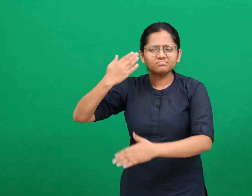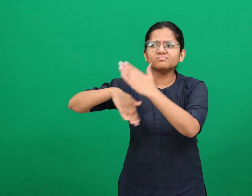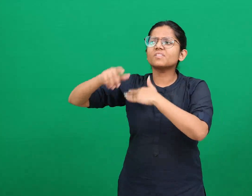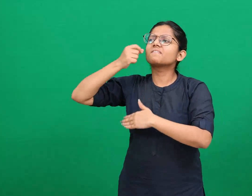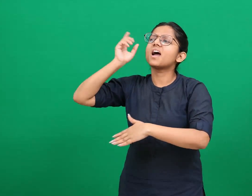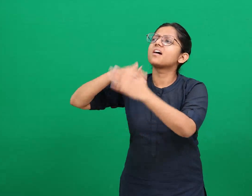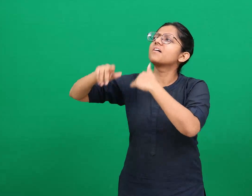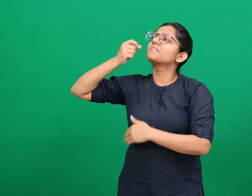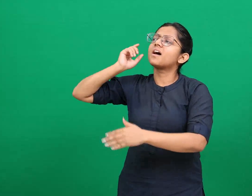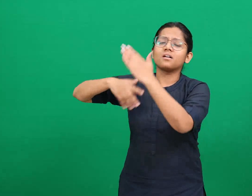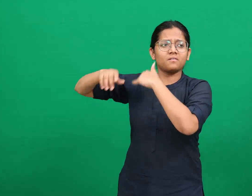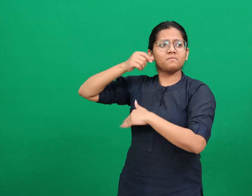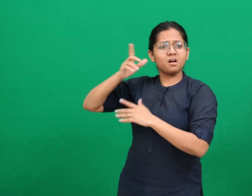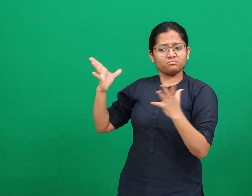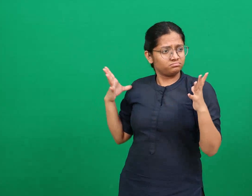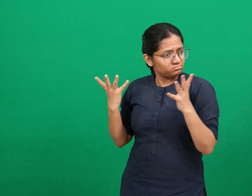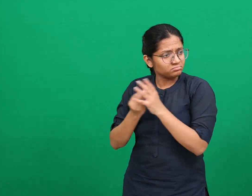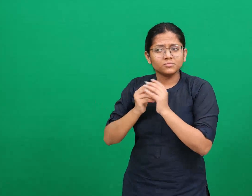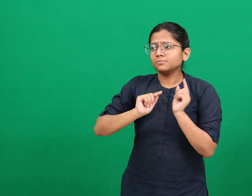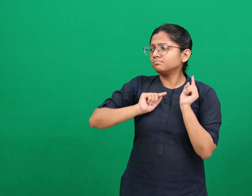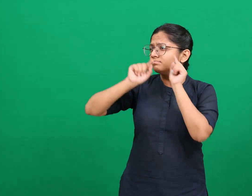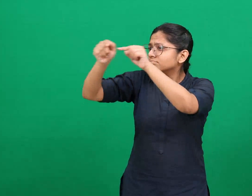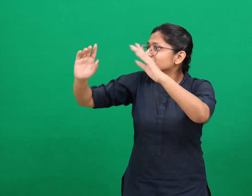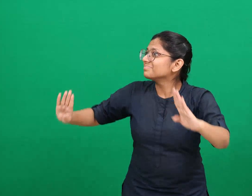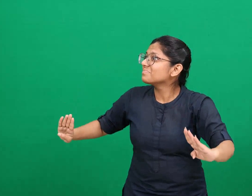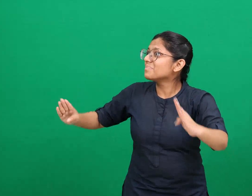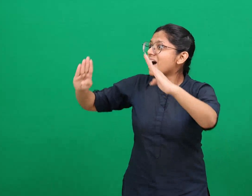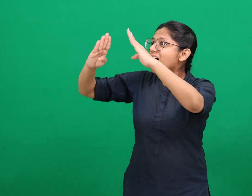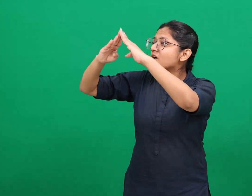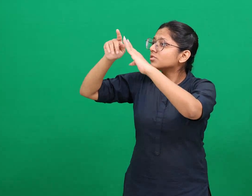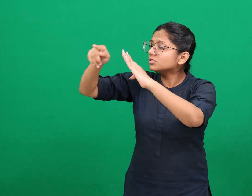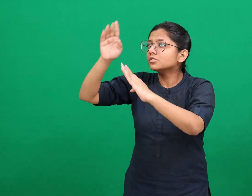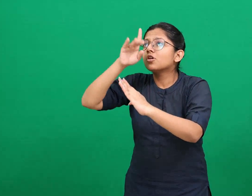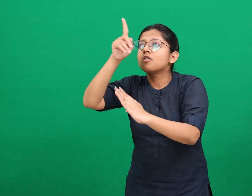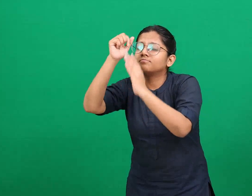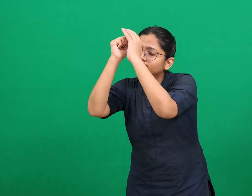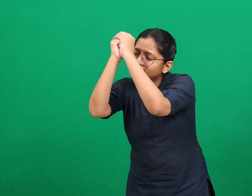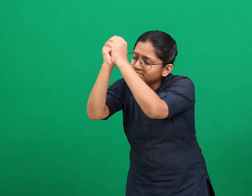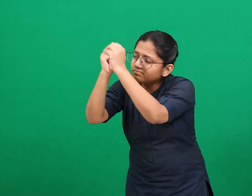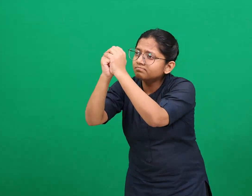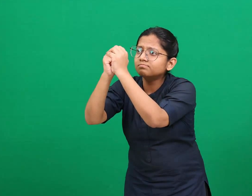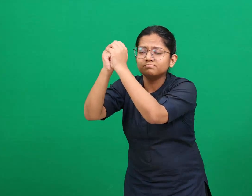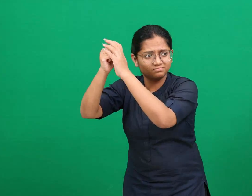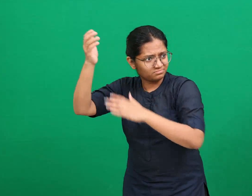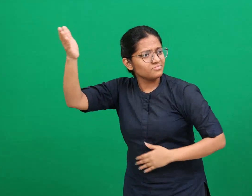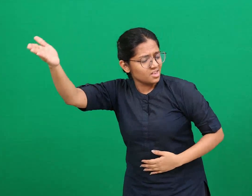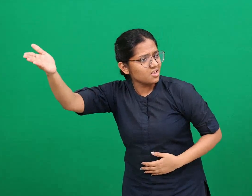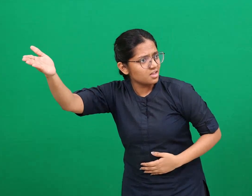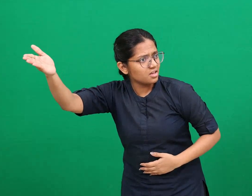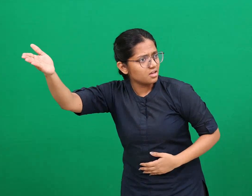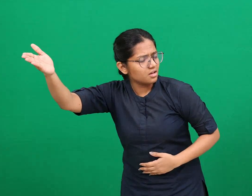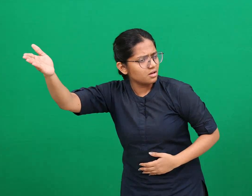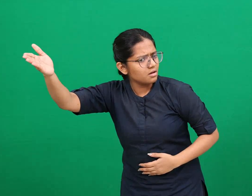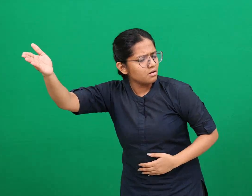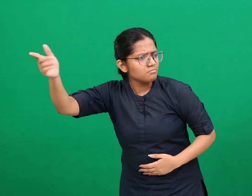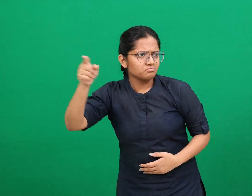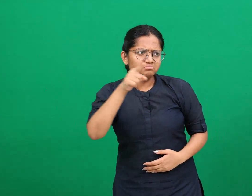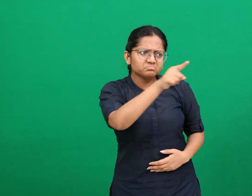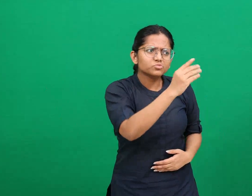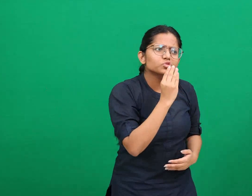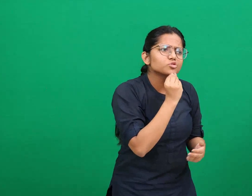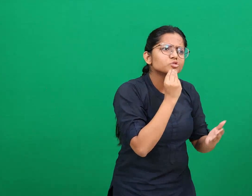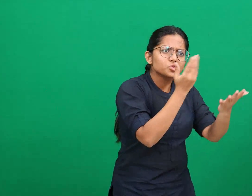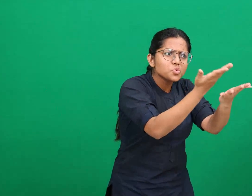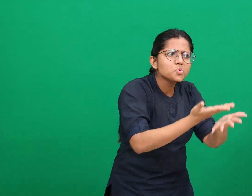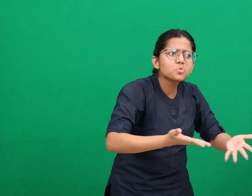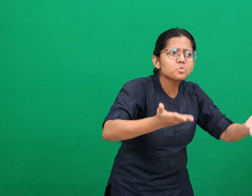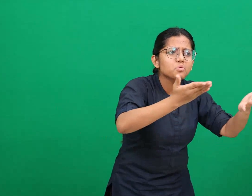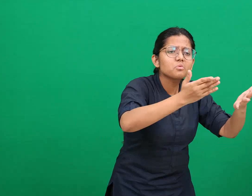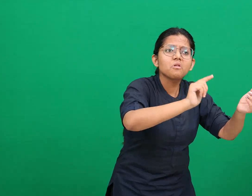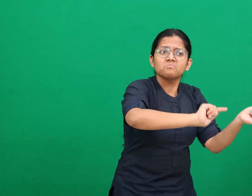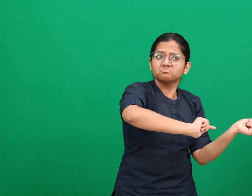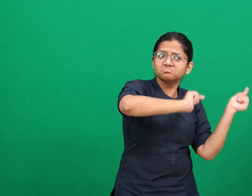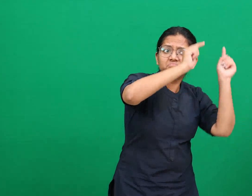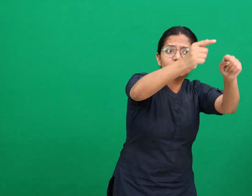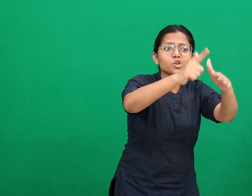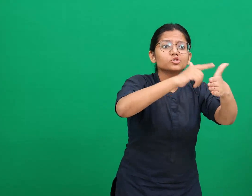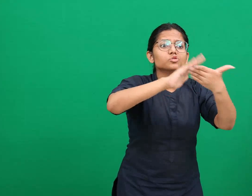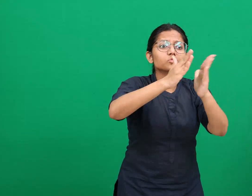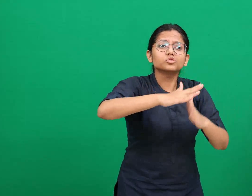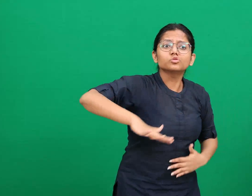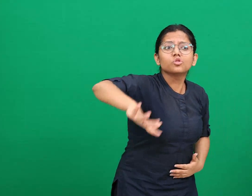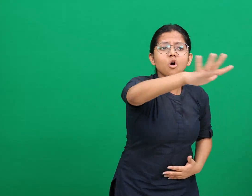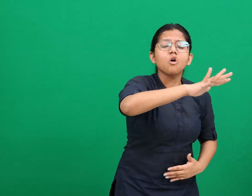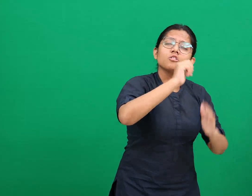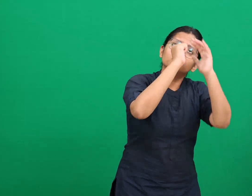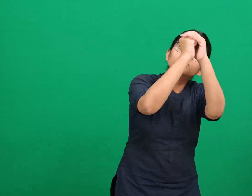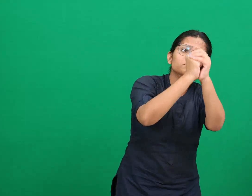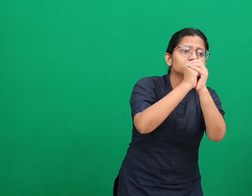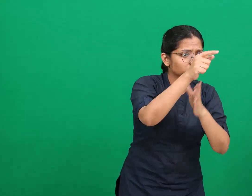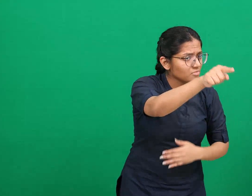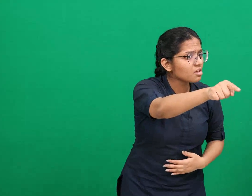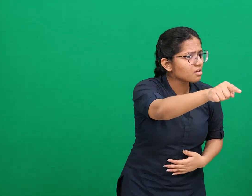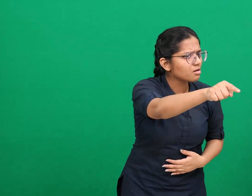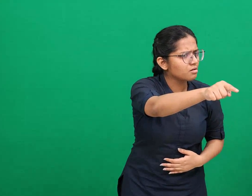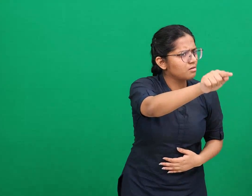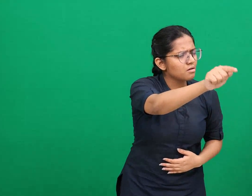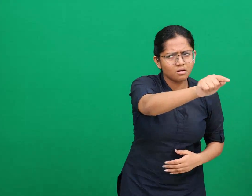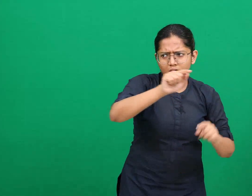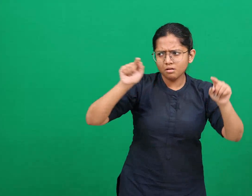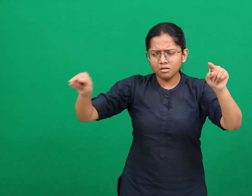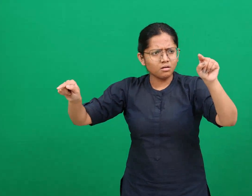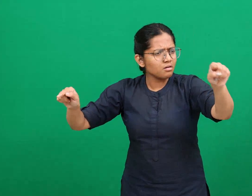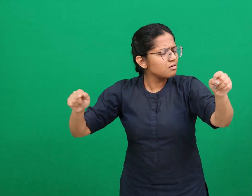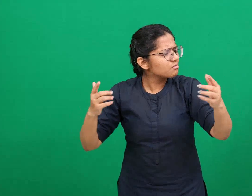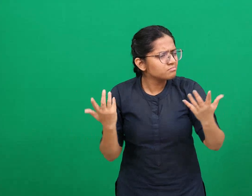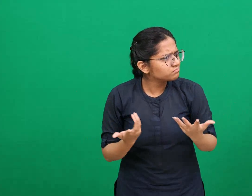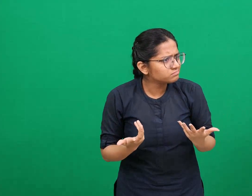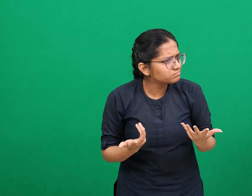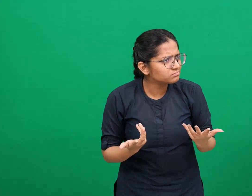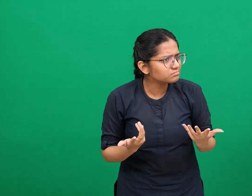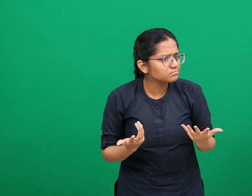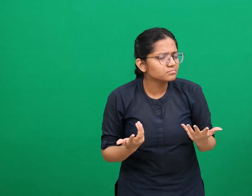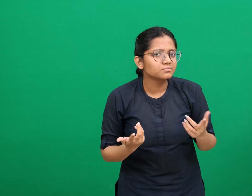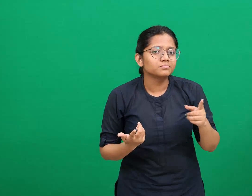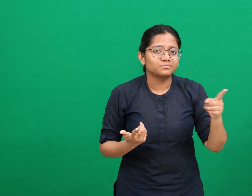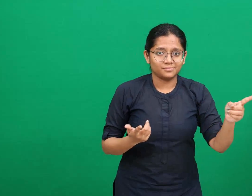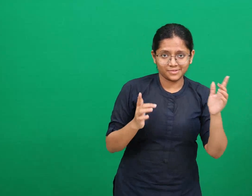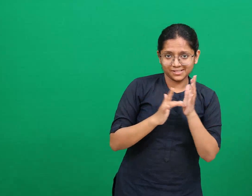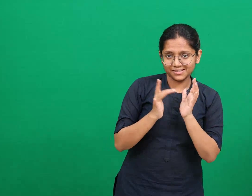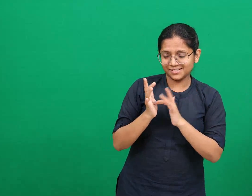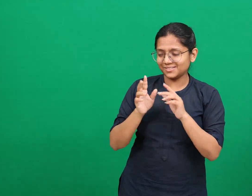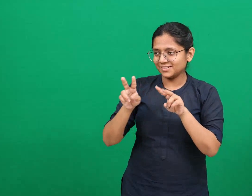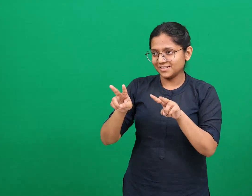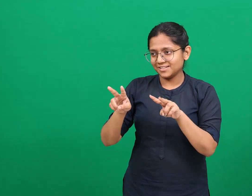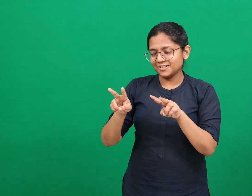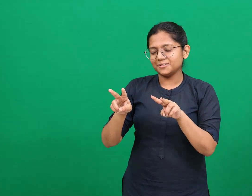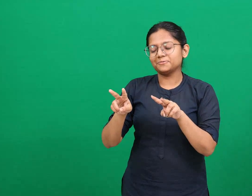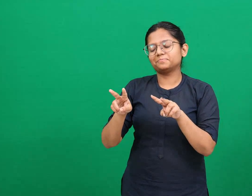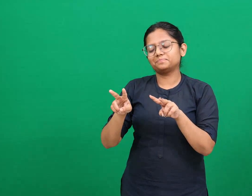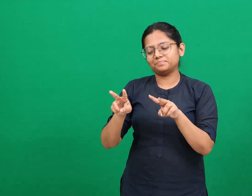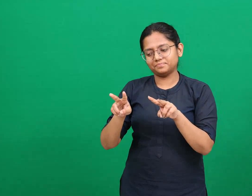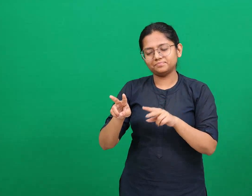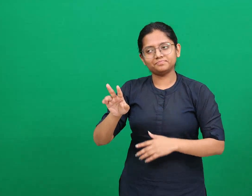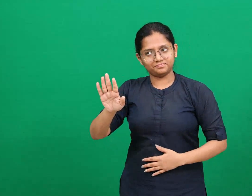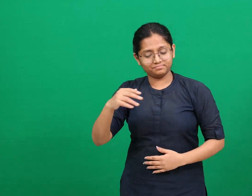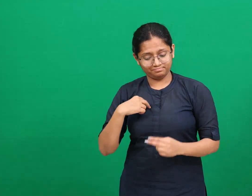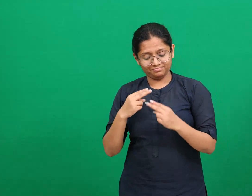"Sir," the woman said, "I see that You are a prophet.